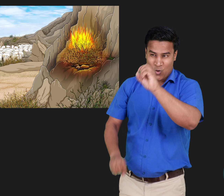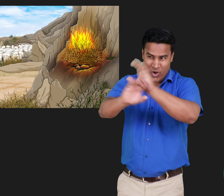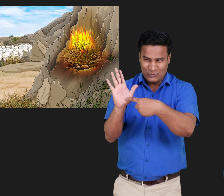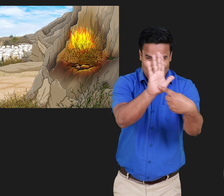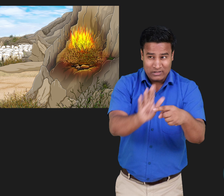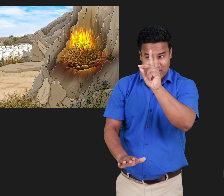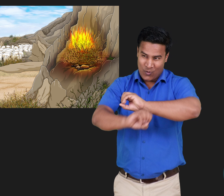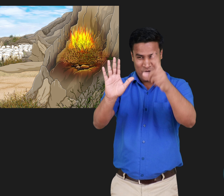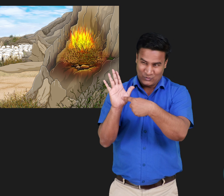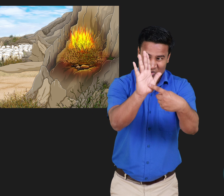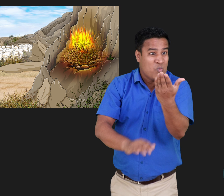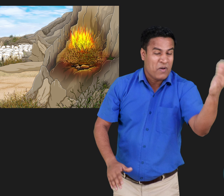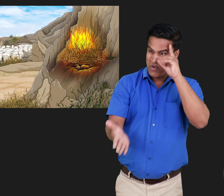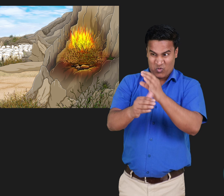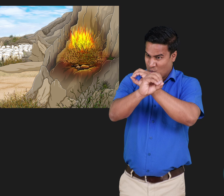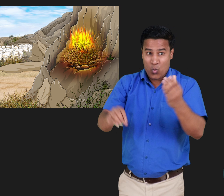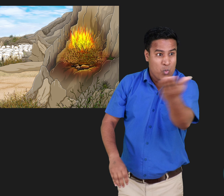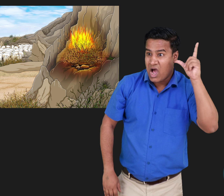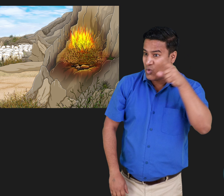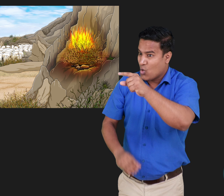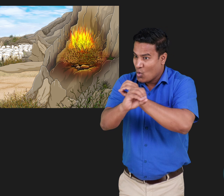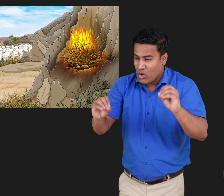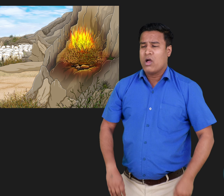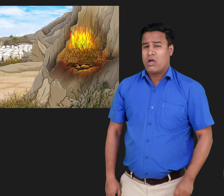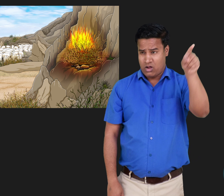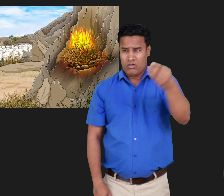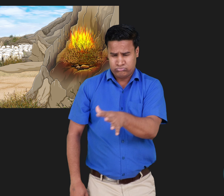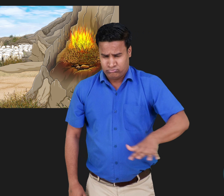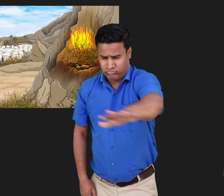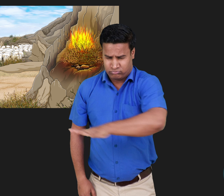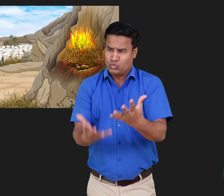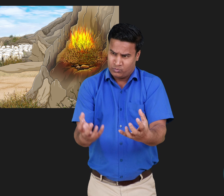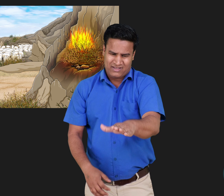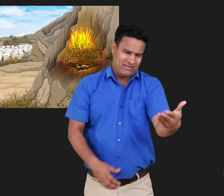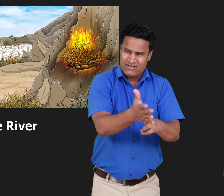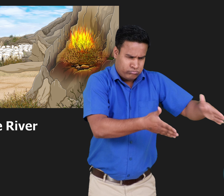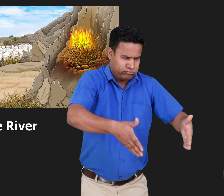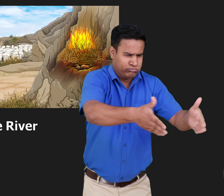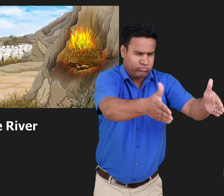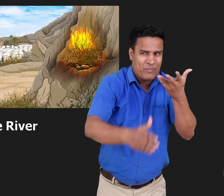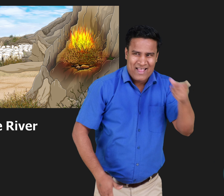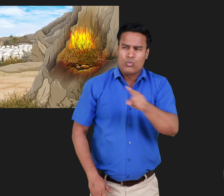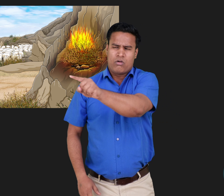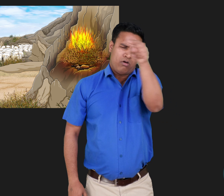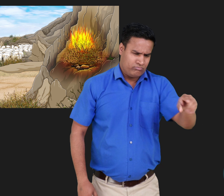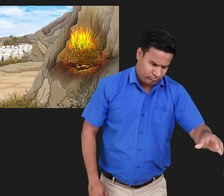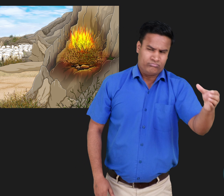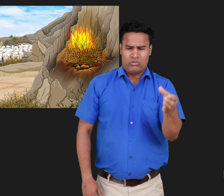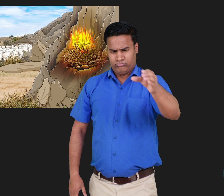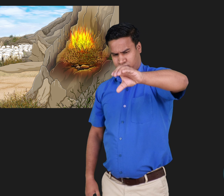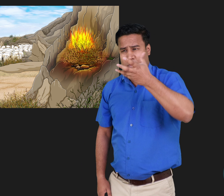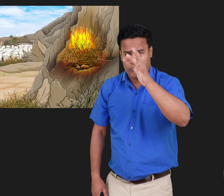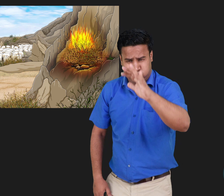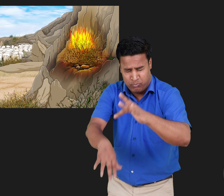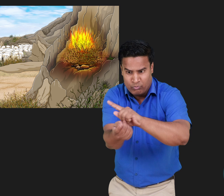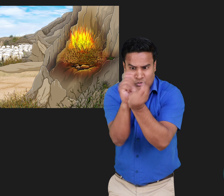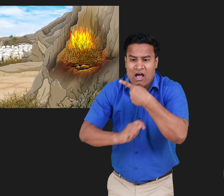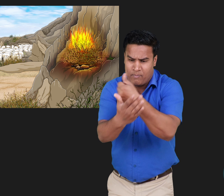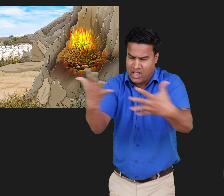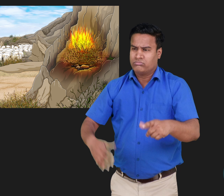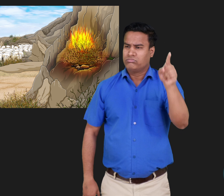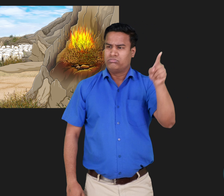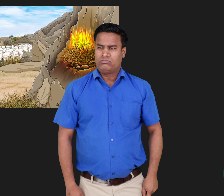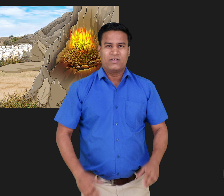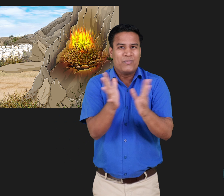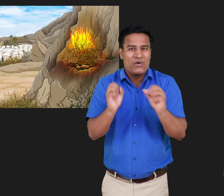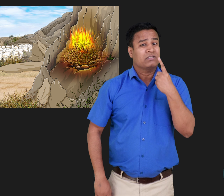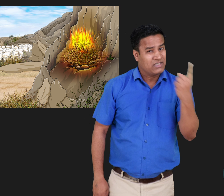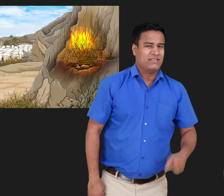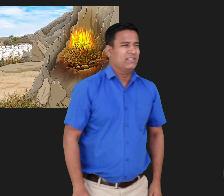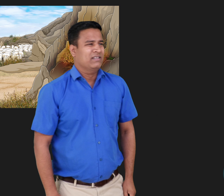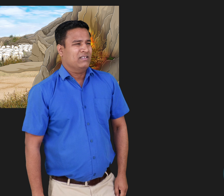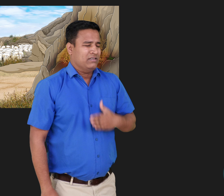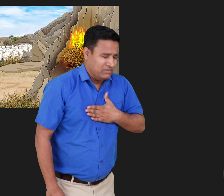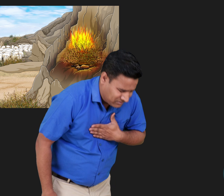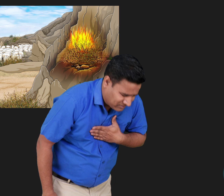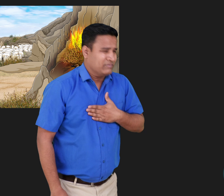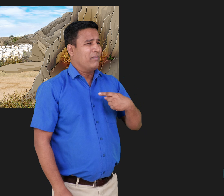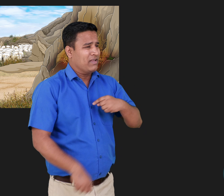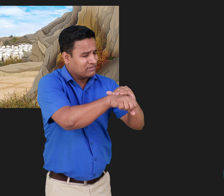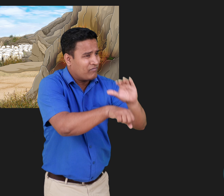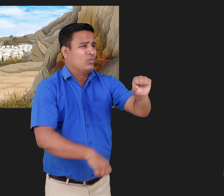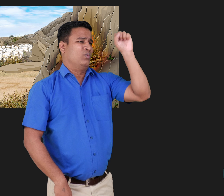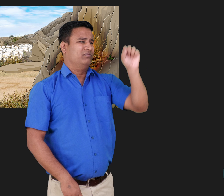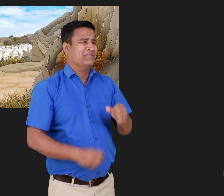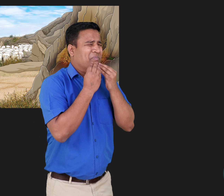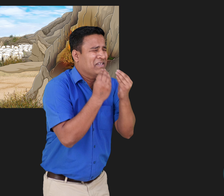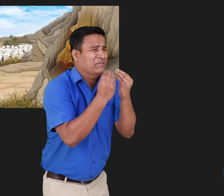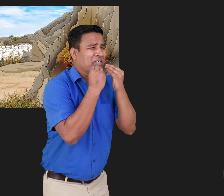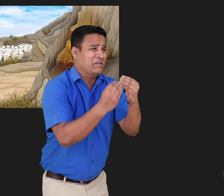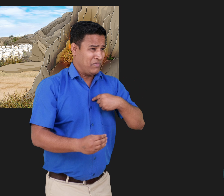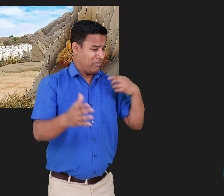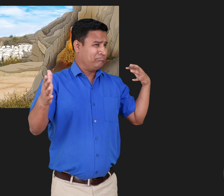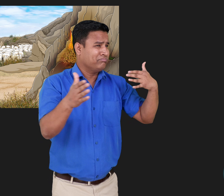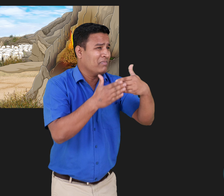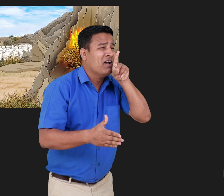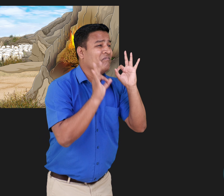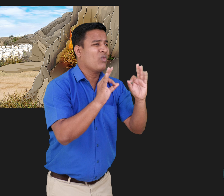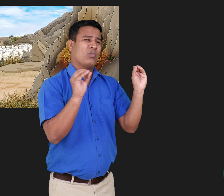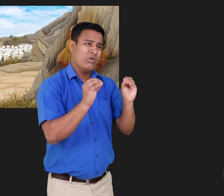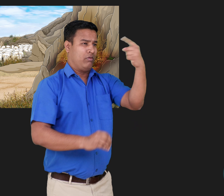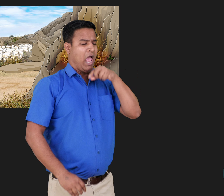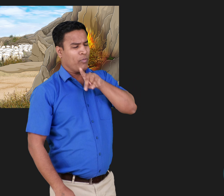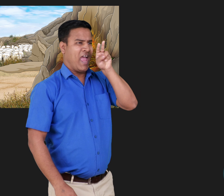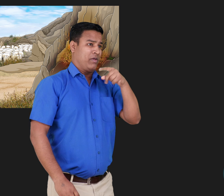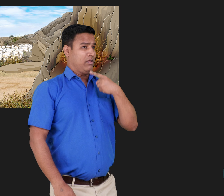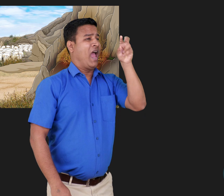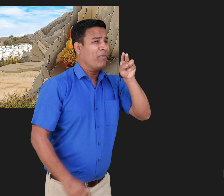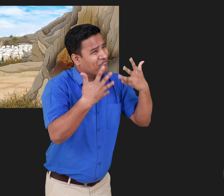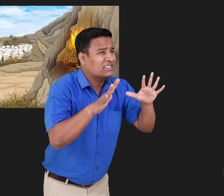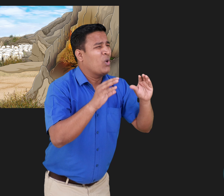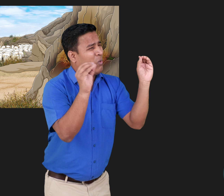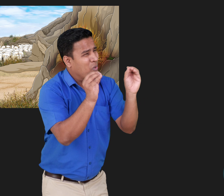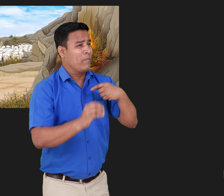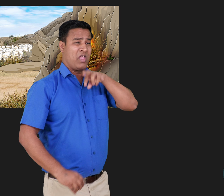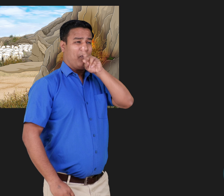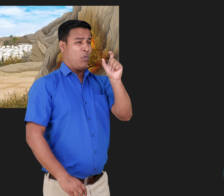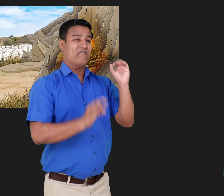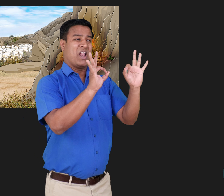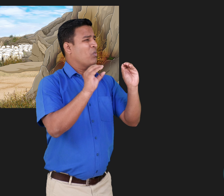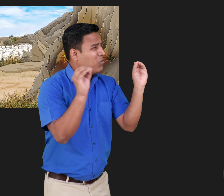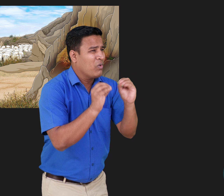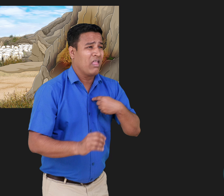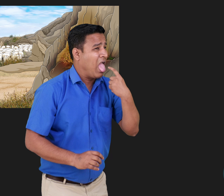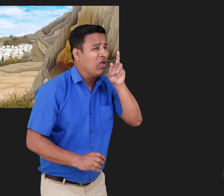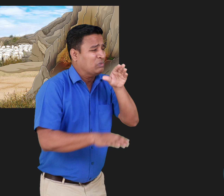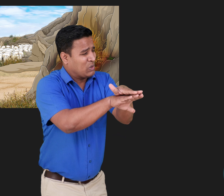But if they do not believe even these two signs or listen to your voice, take some water from the Nile and pour it on the dry ground. Then the water you take from the Nile will become blood on the ground.”